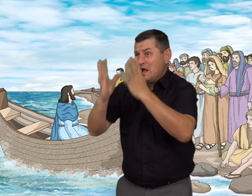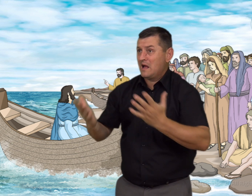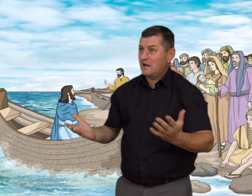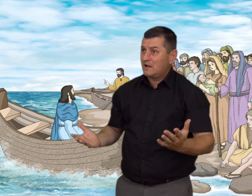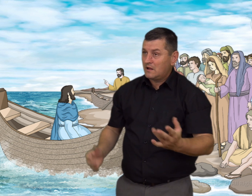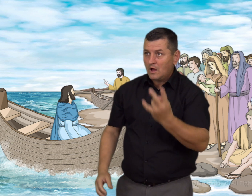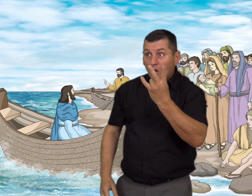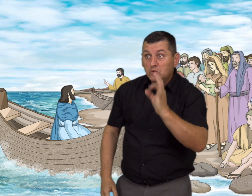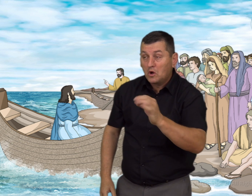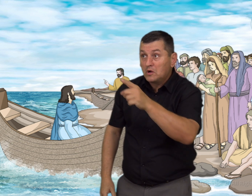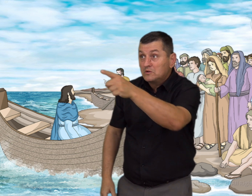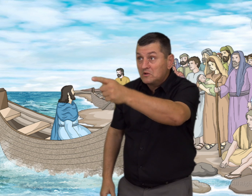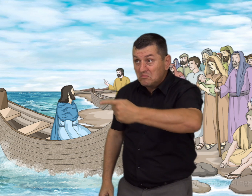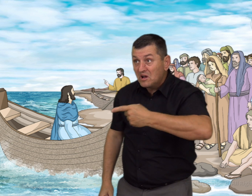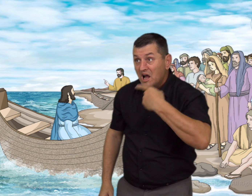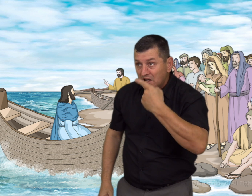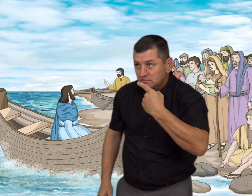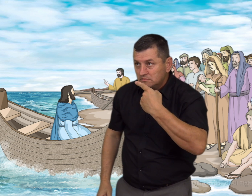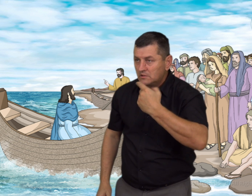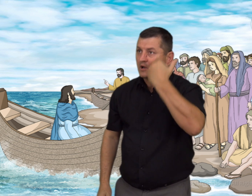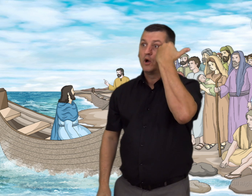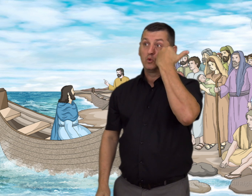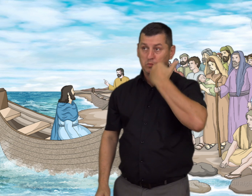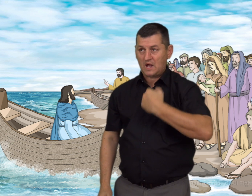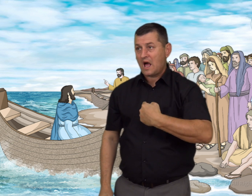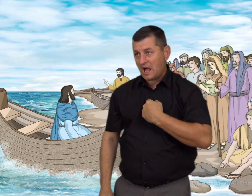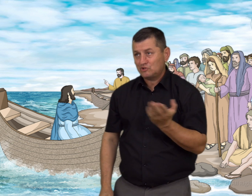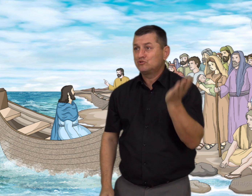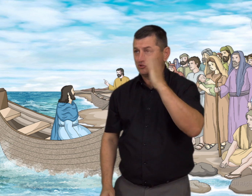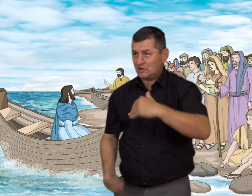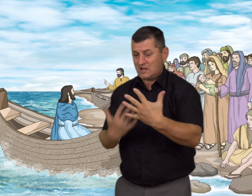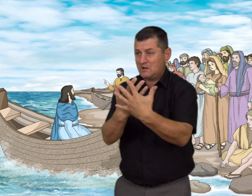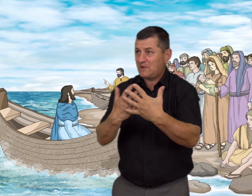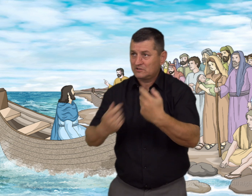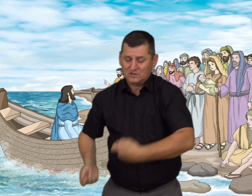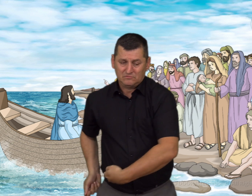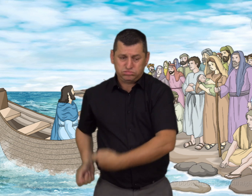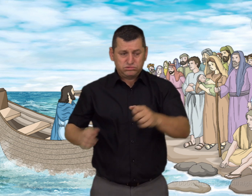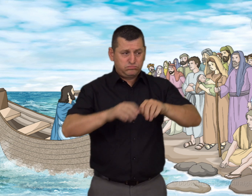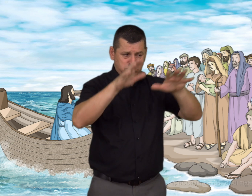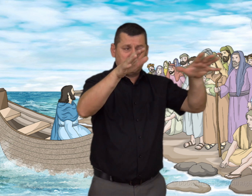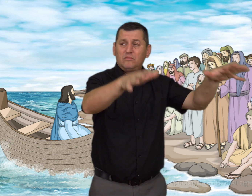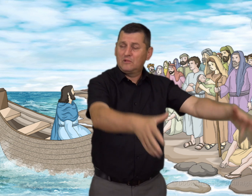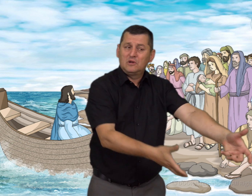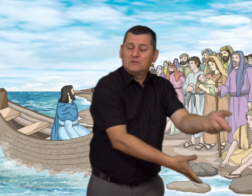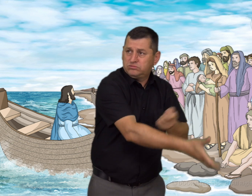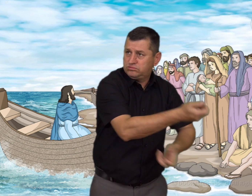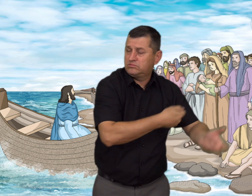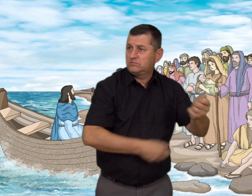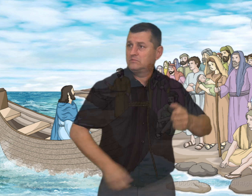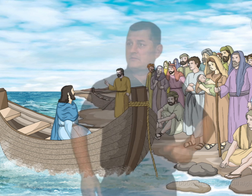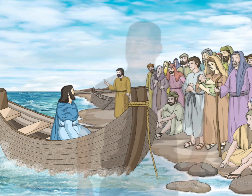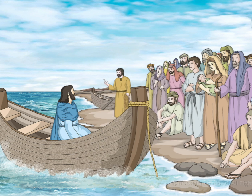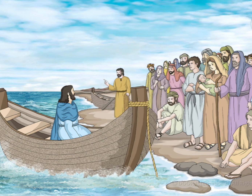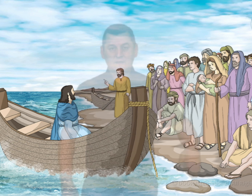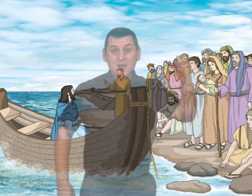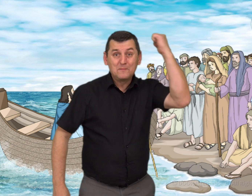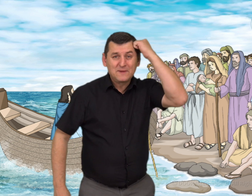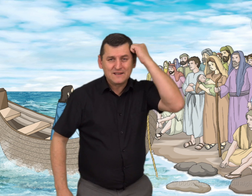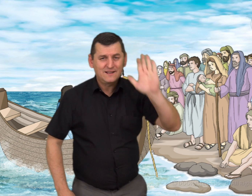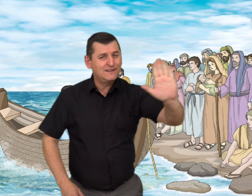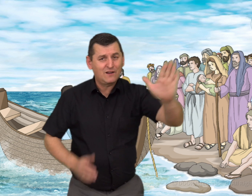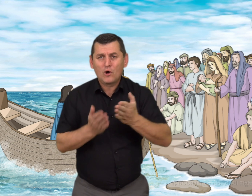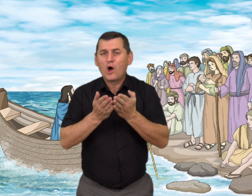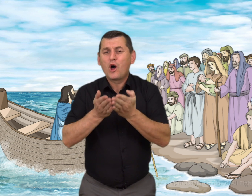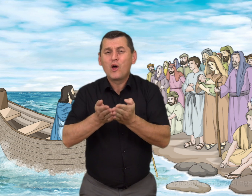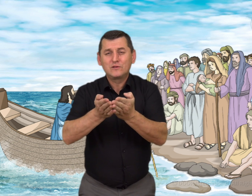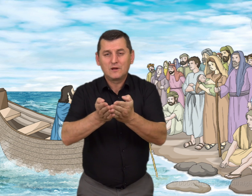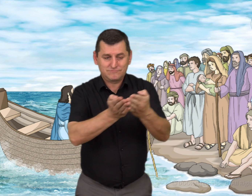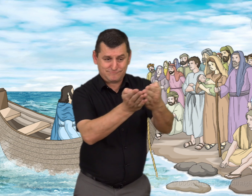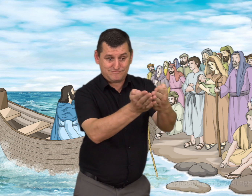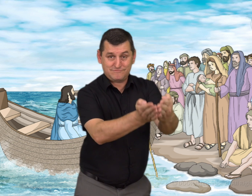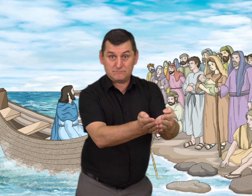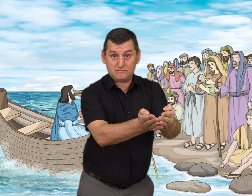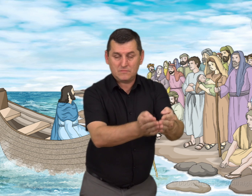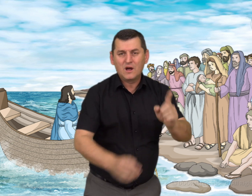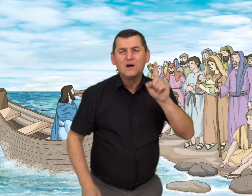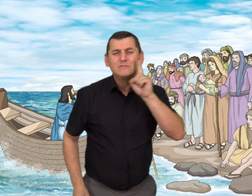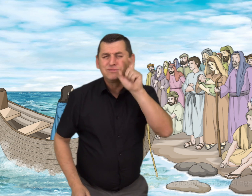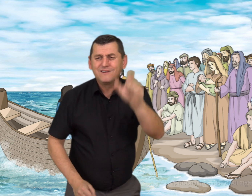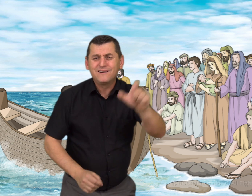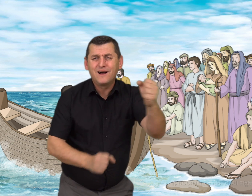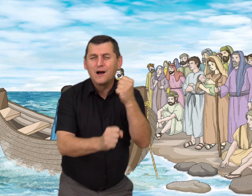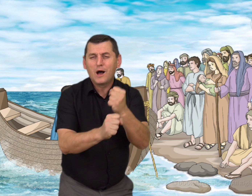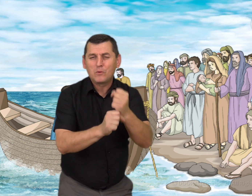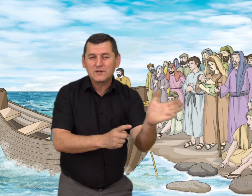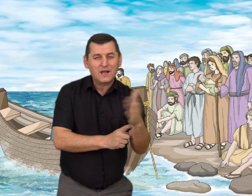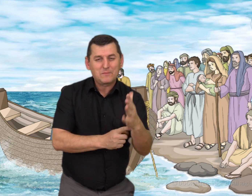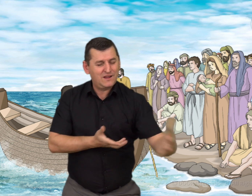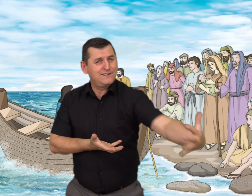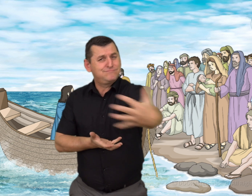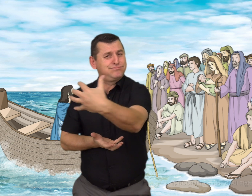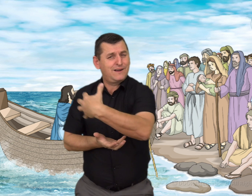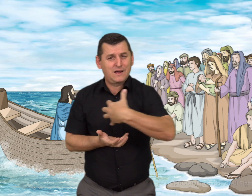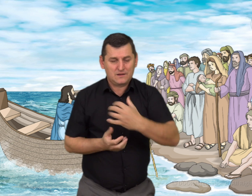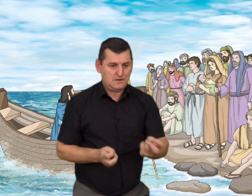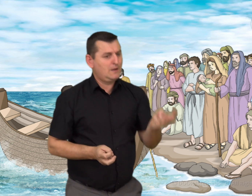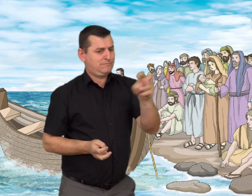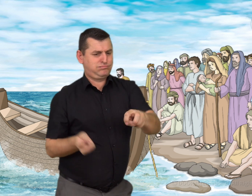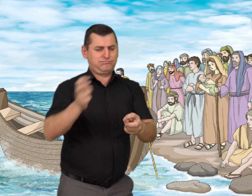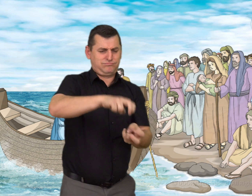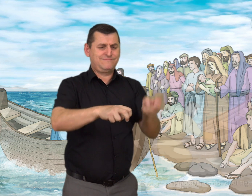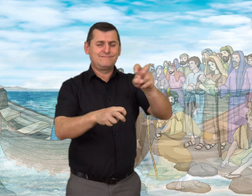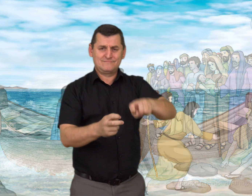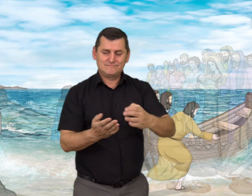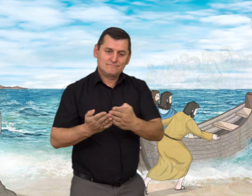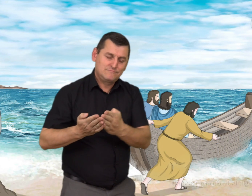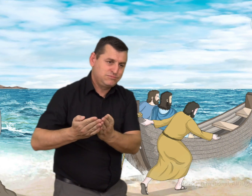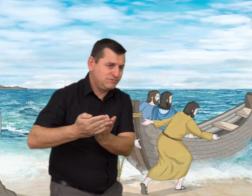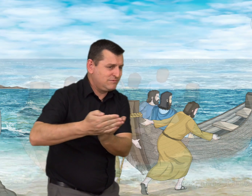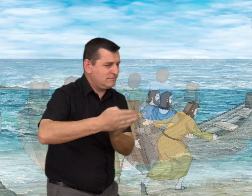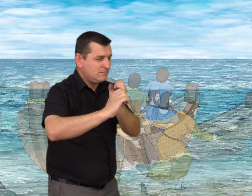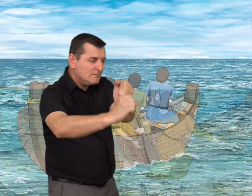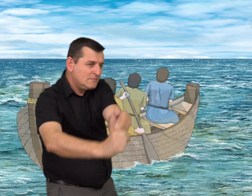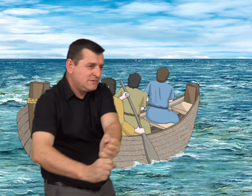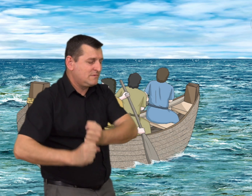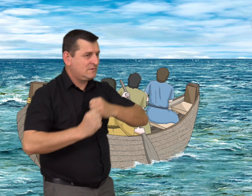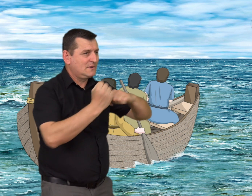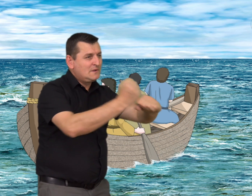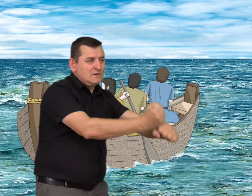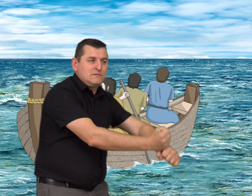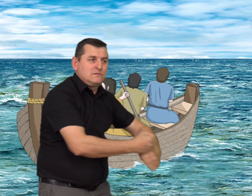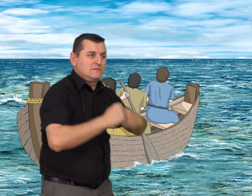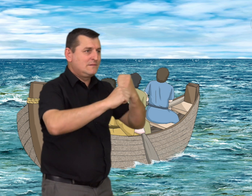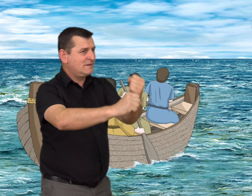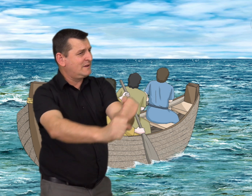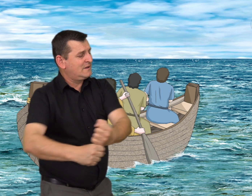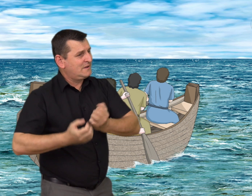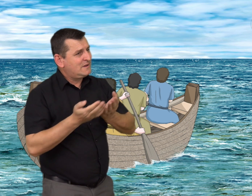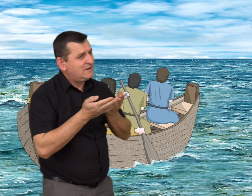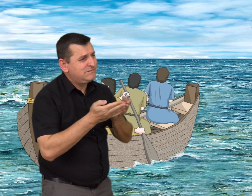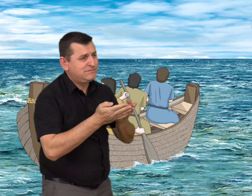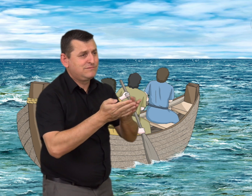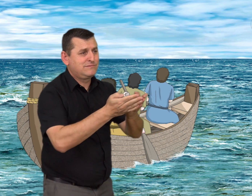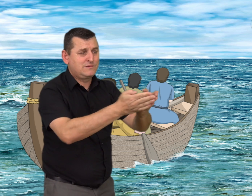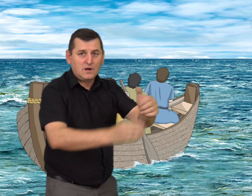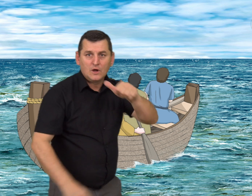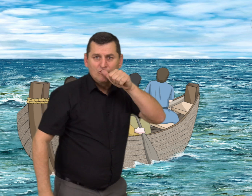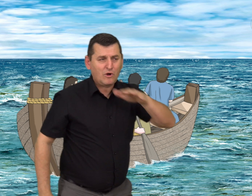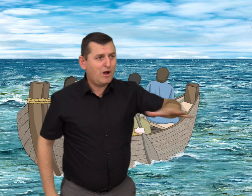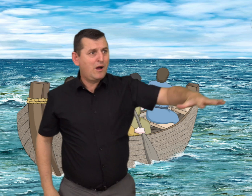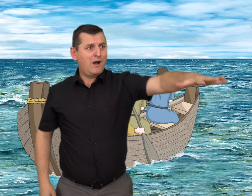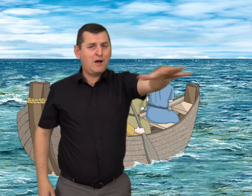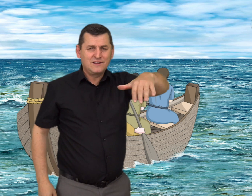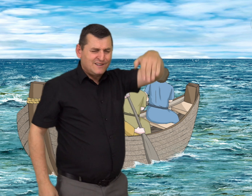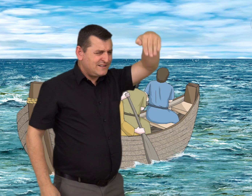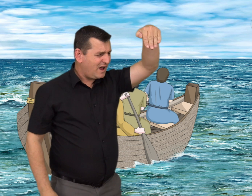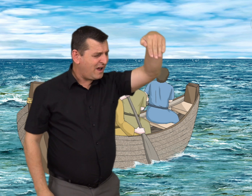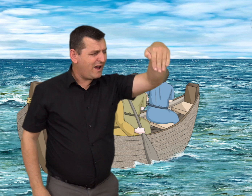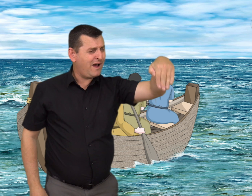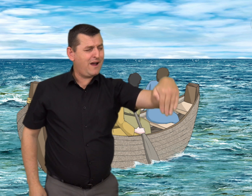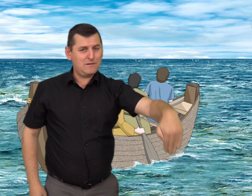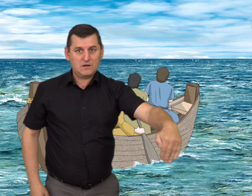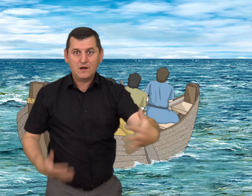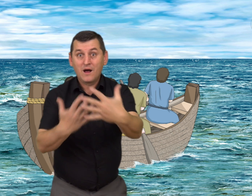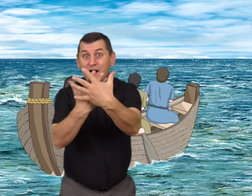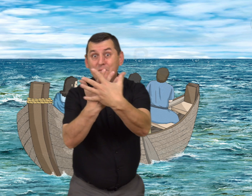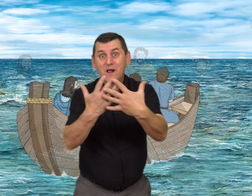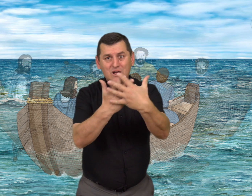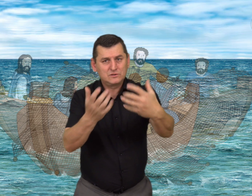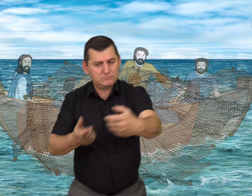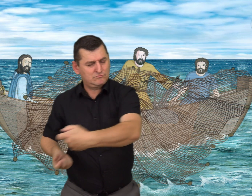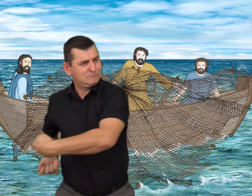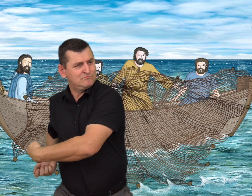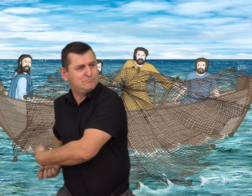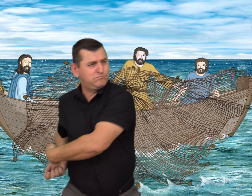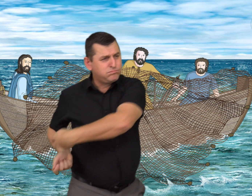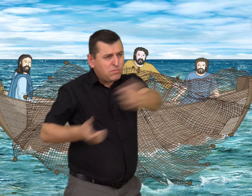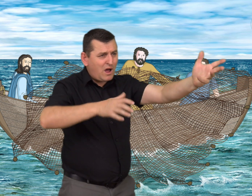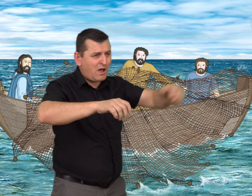“Master,” Simon replied, “we have worked hard all night without catching anything.